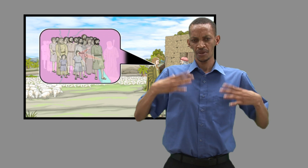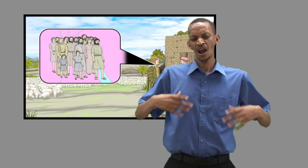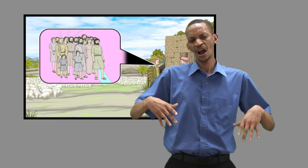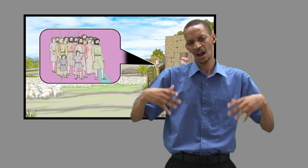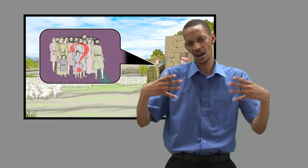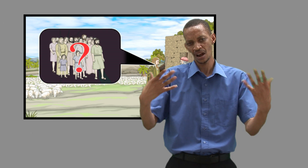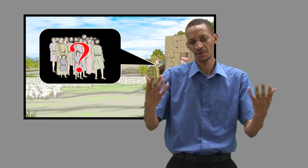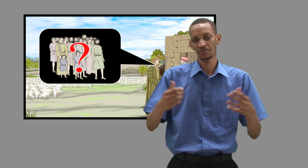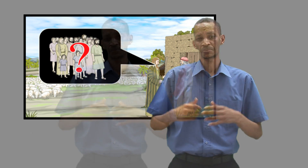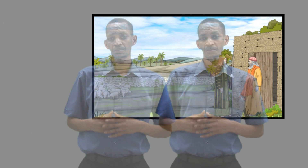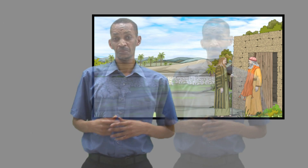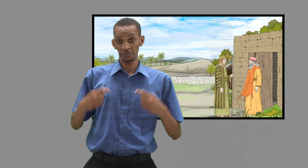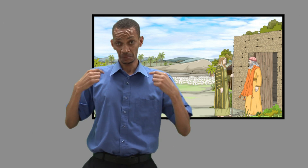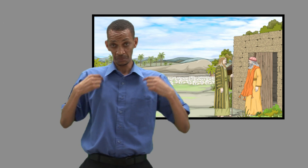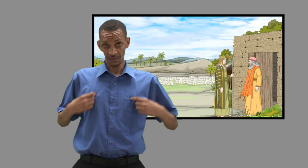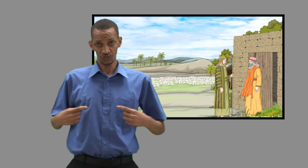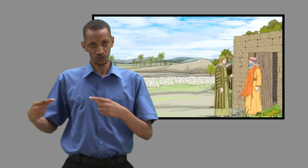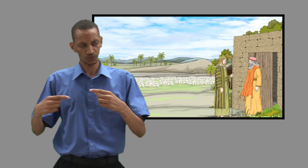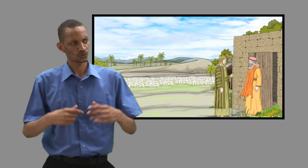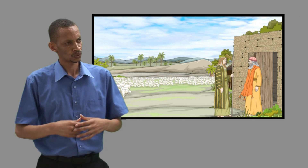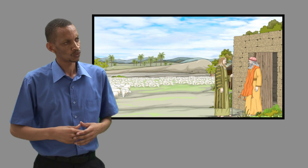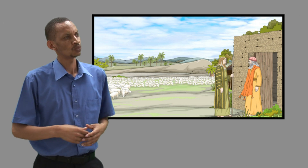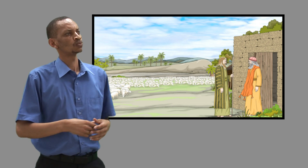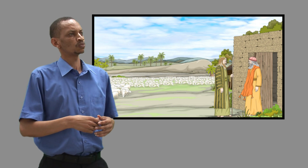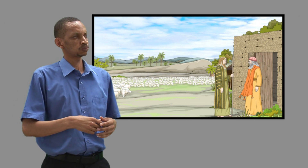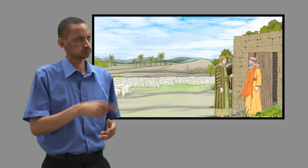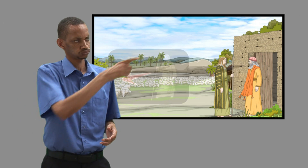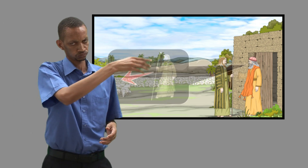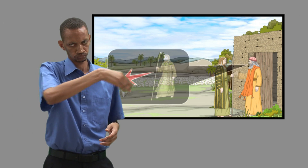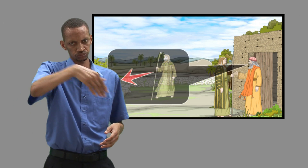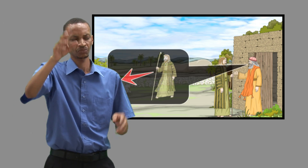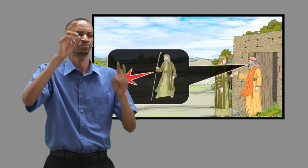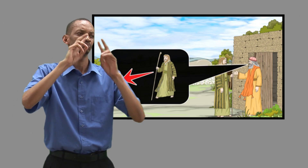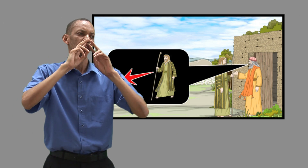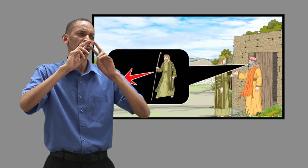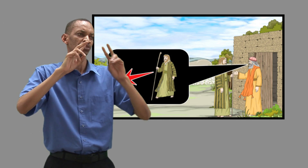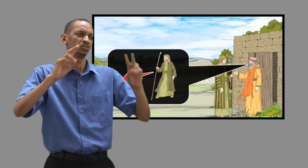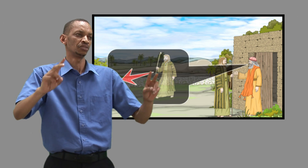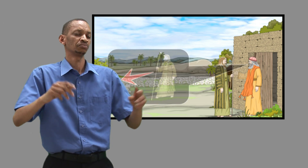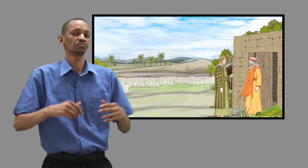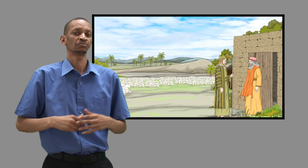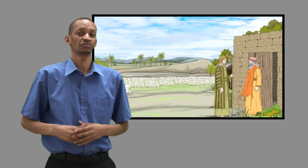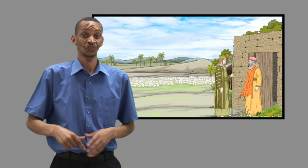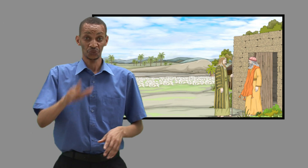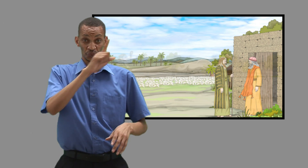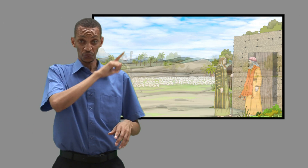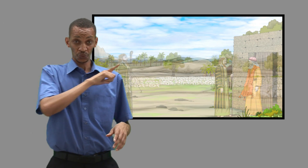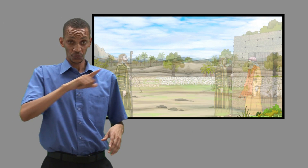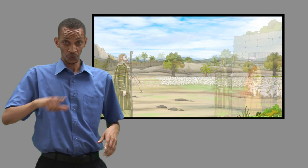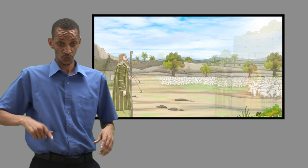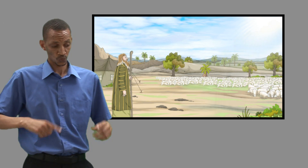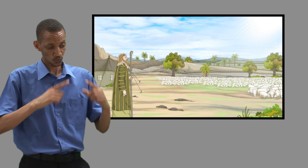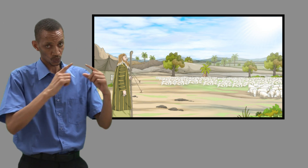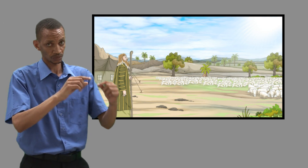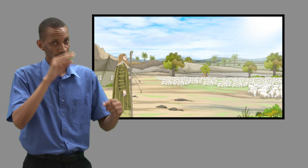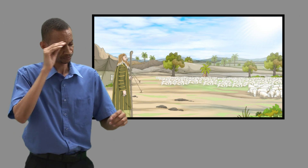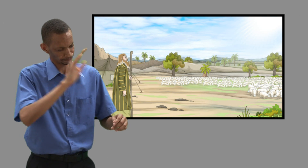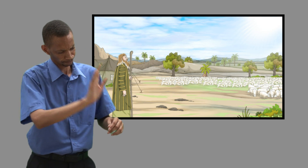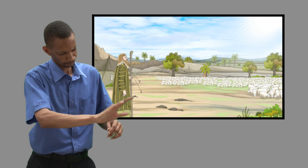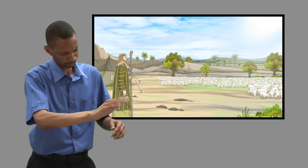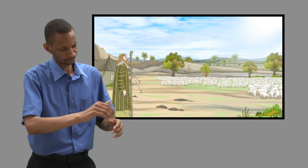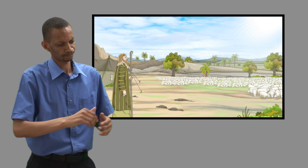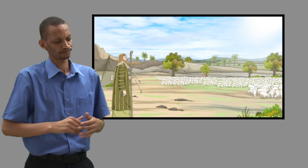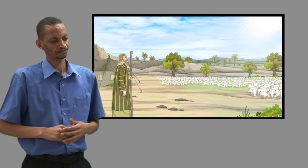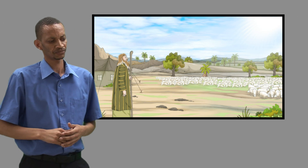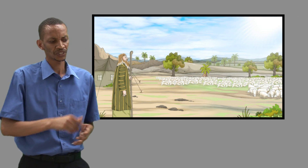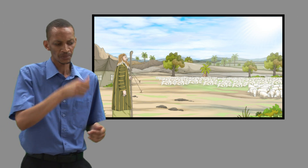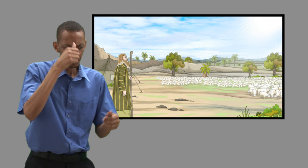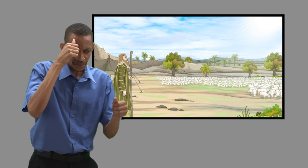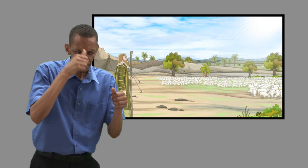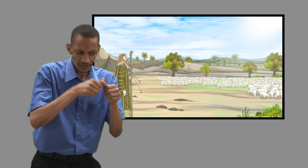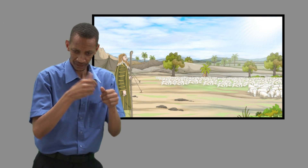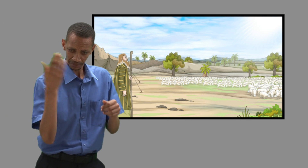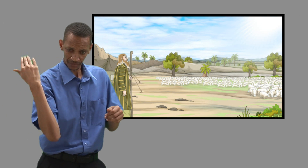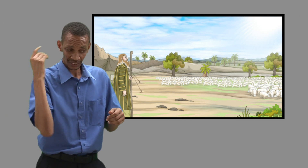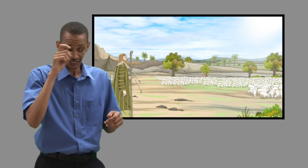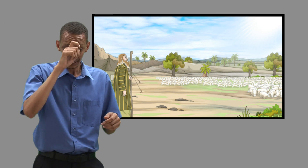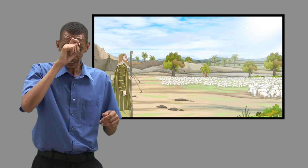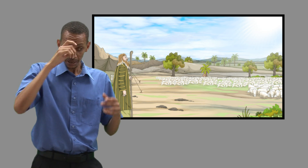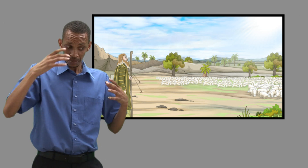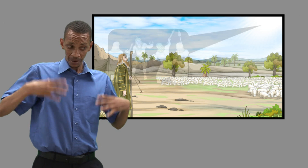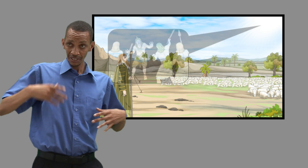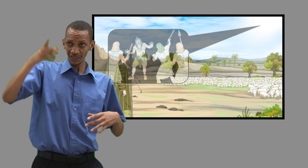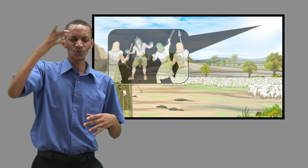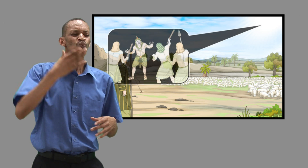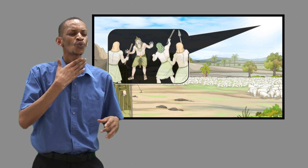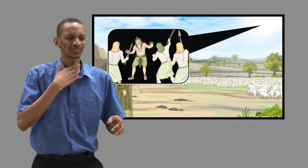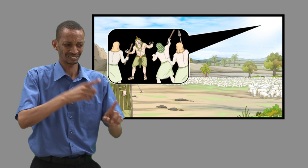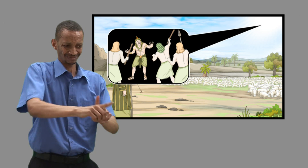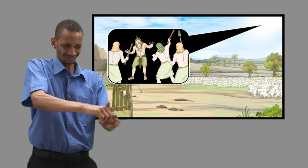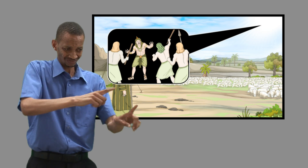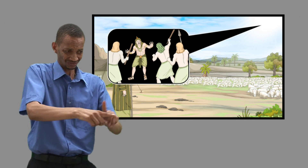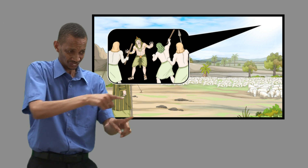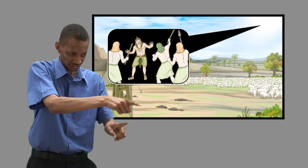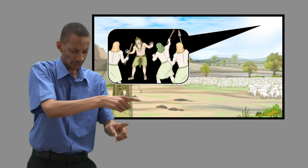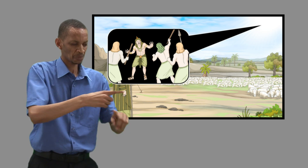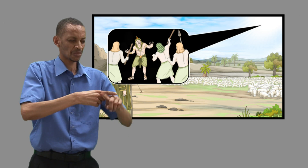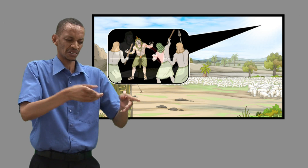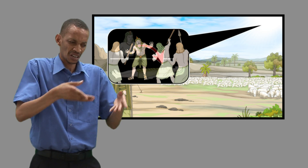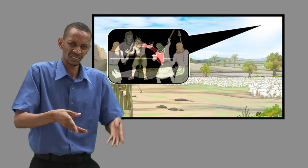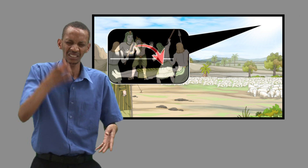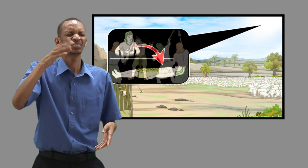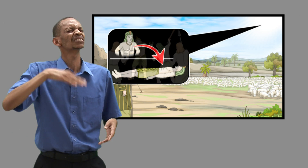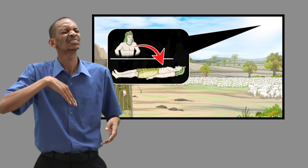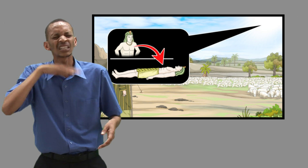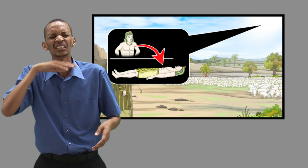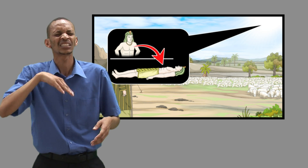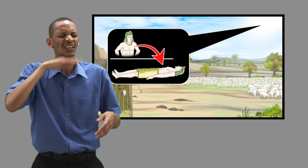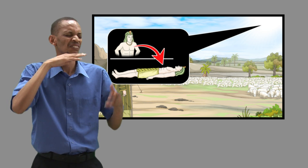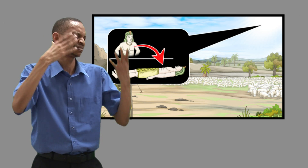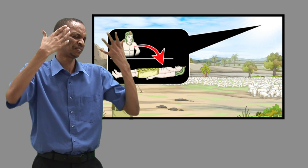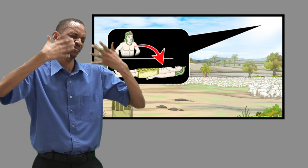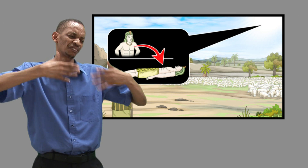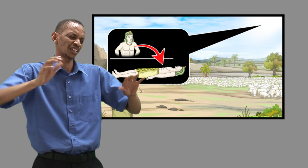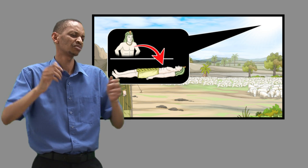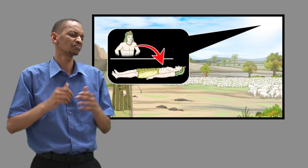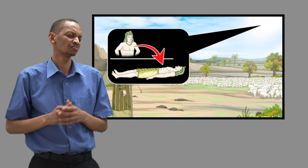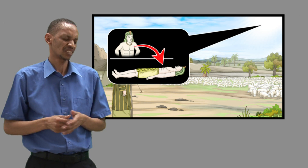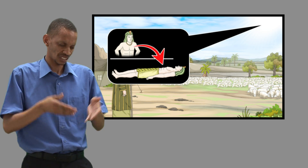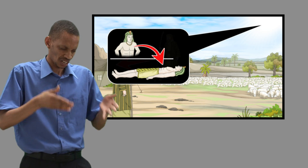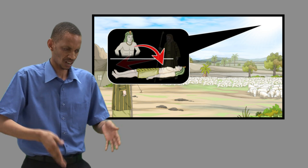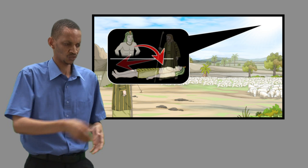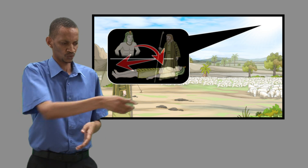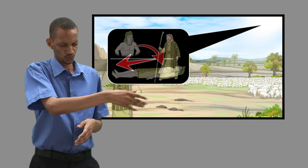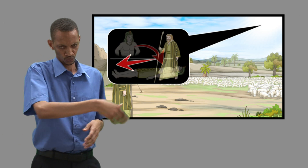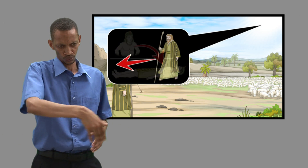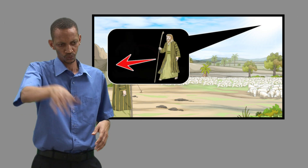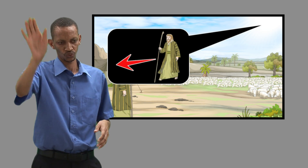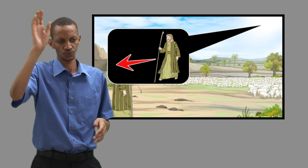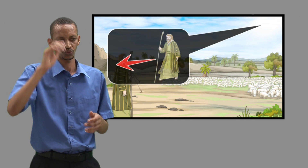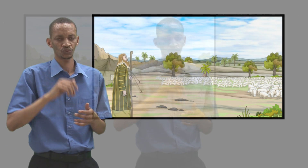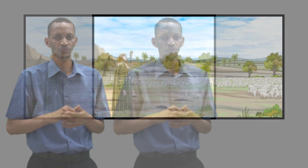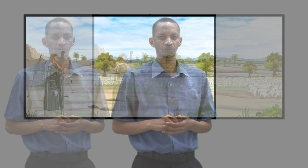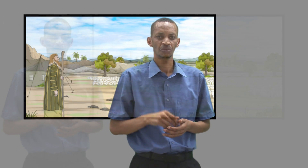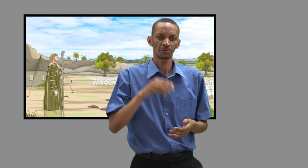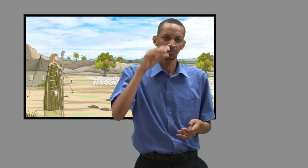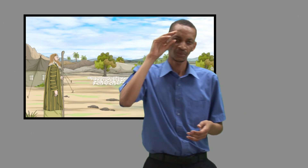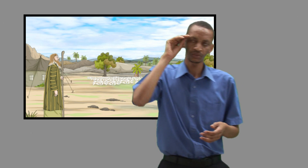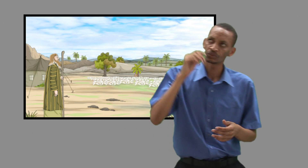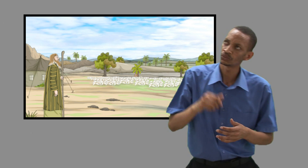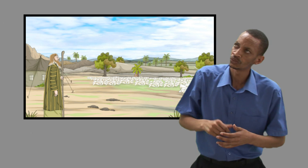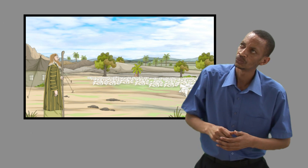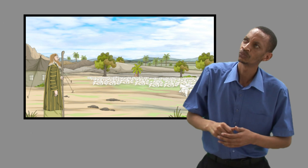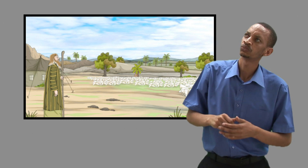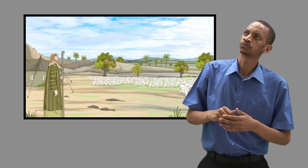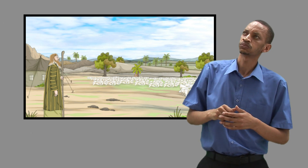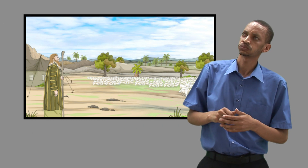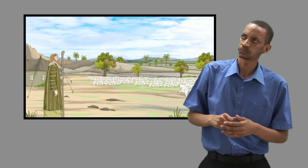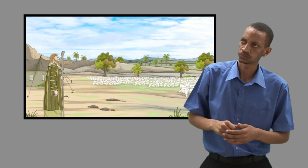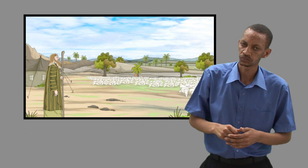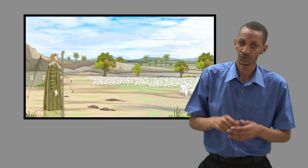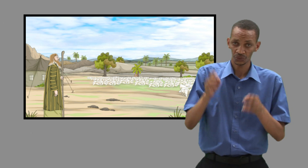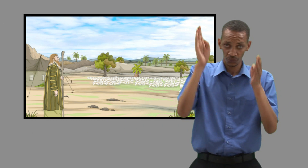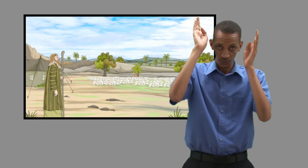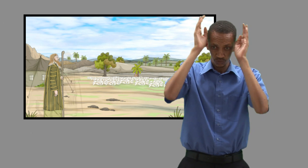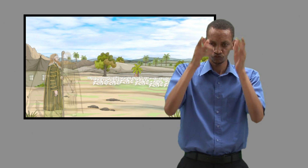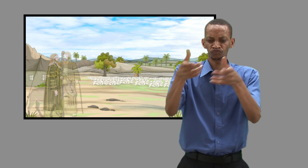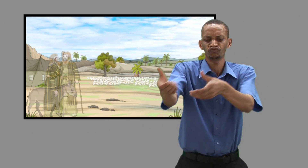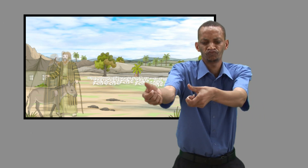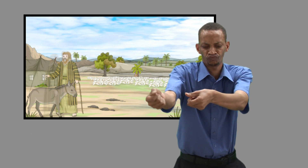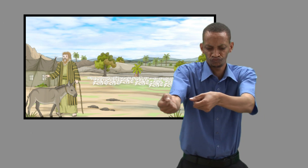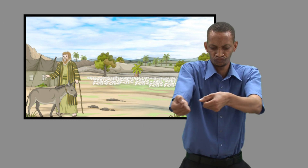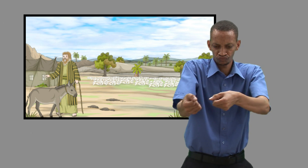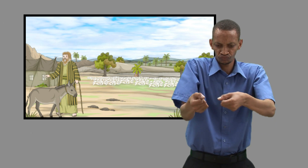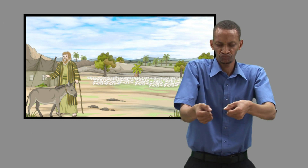“Go in peace,” Jethro replied. Now the LORD had said to Moses in Midian, “Go back to Egypt, for all the men who sought to kill you are dead.”